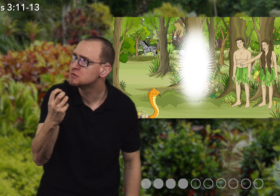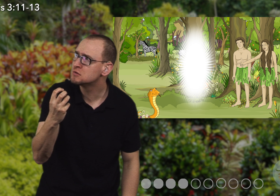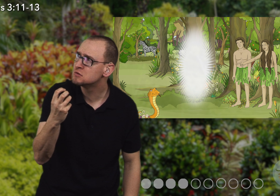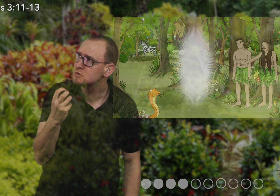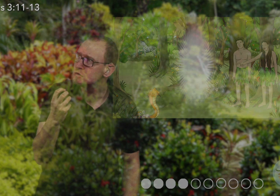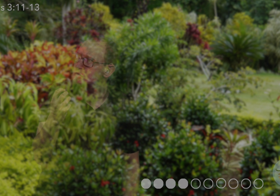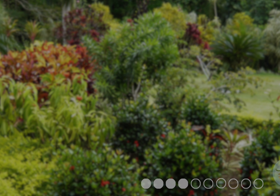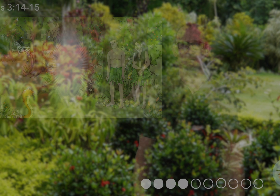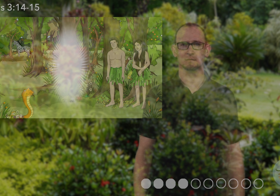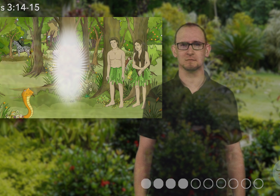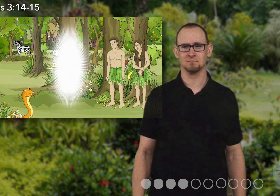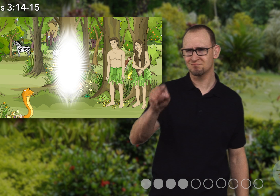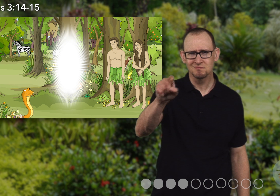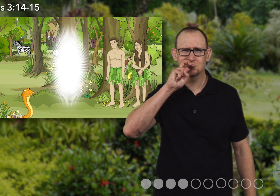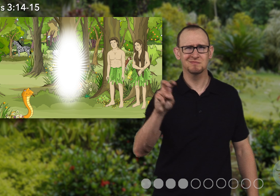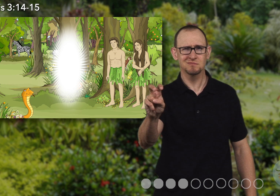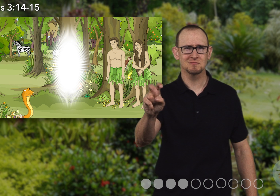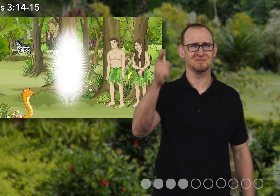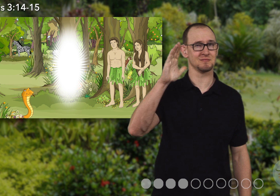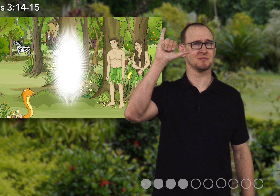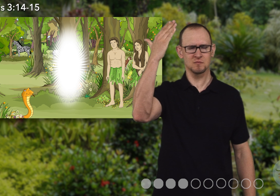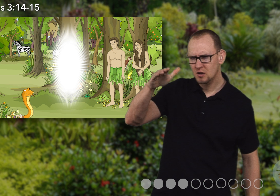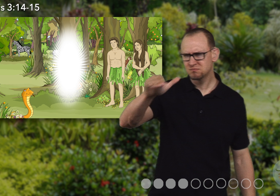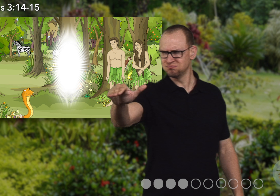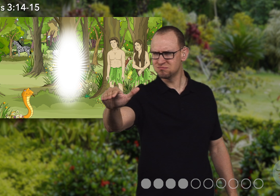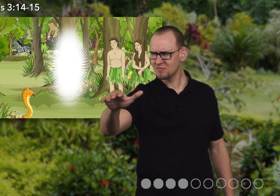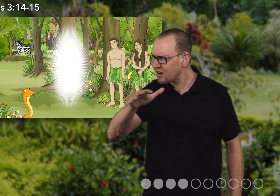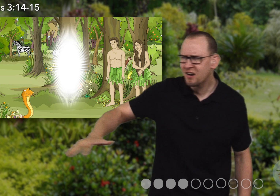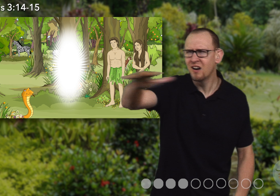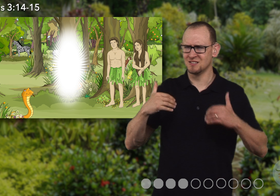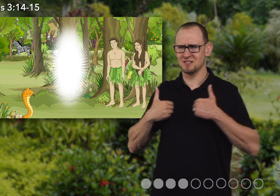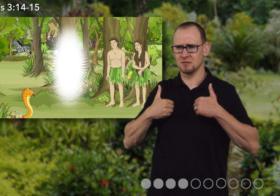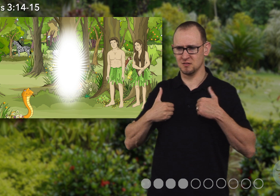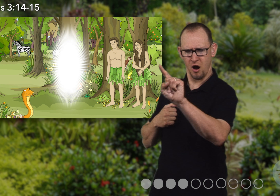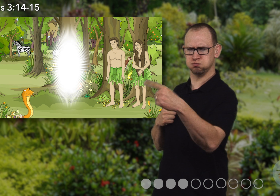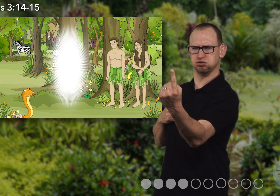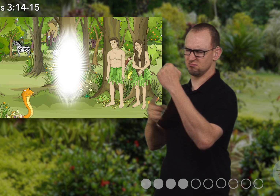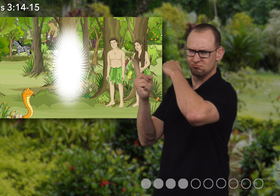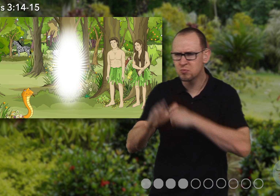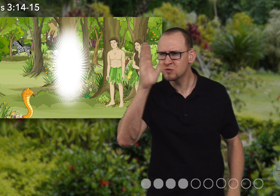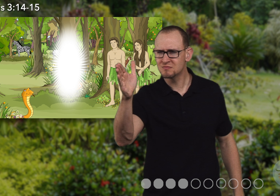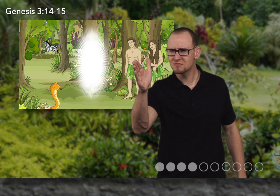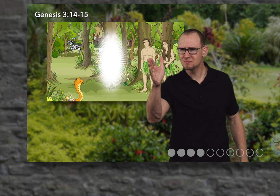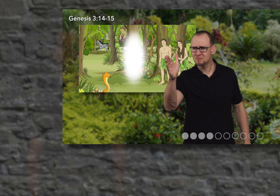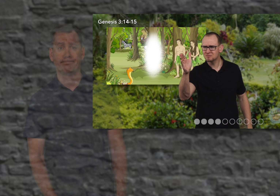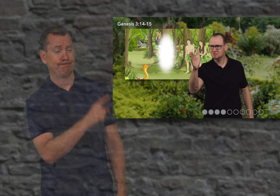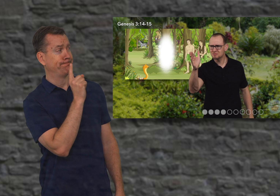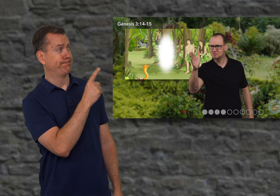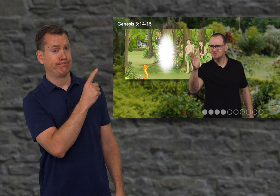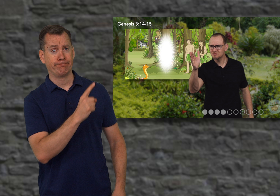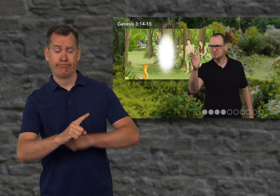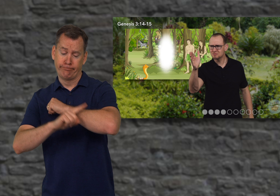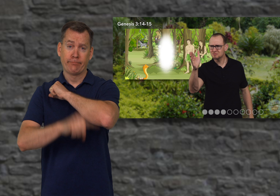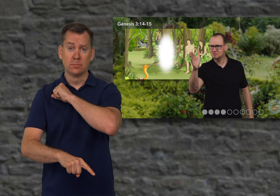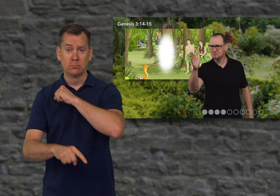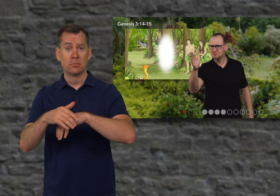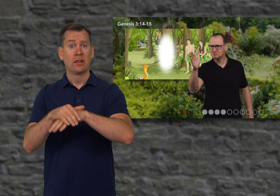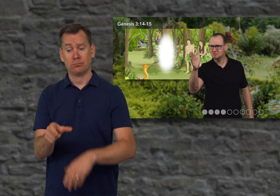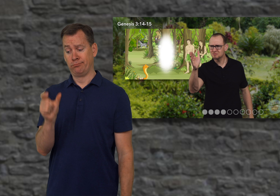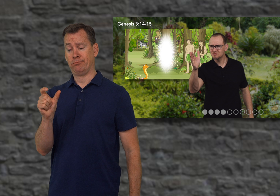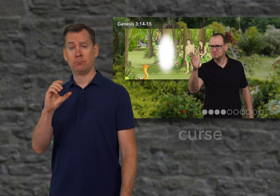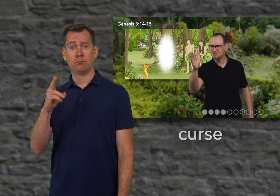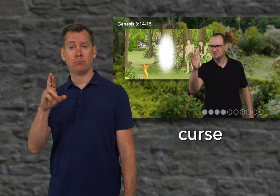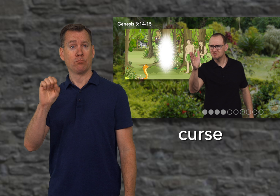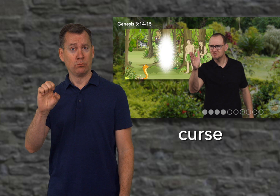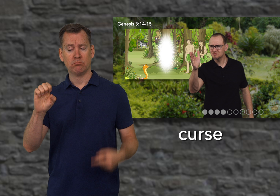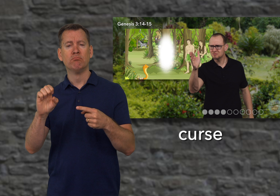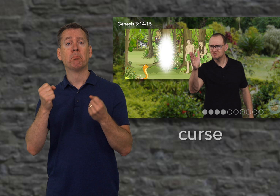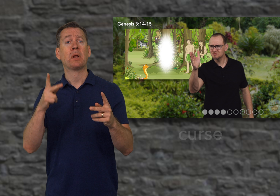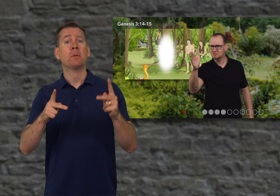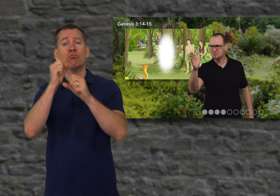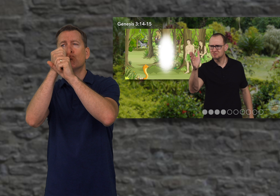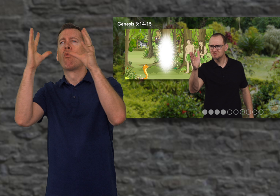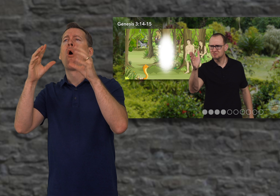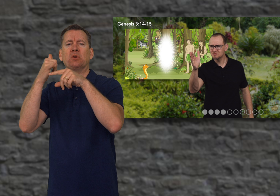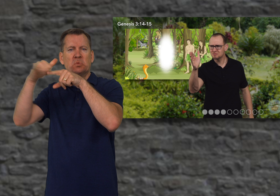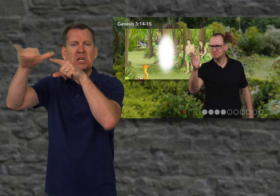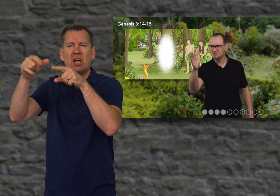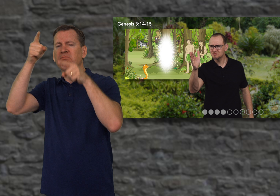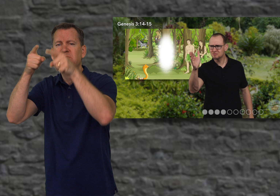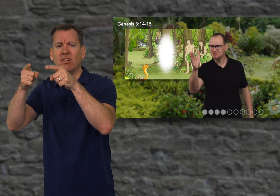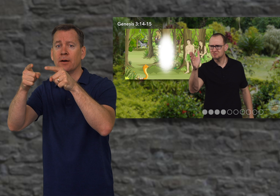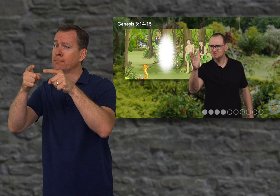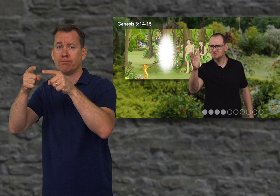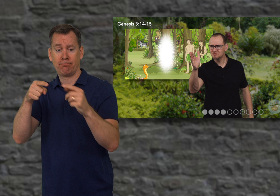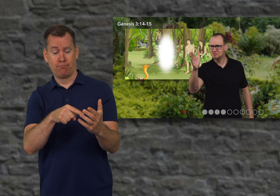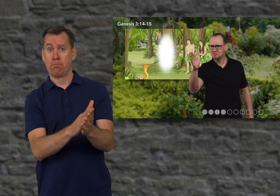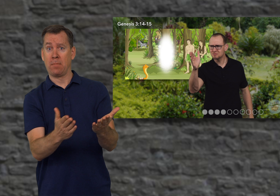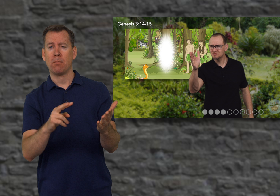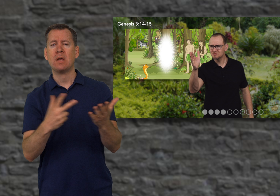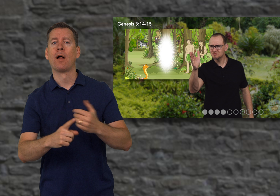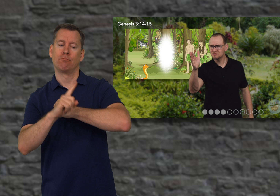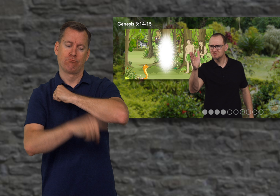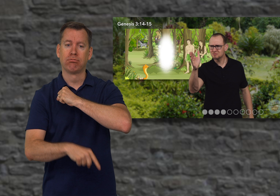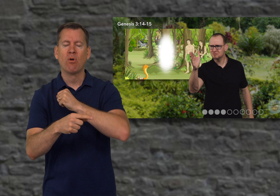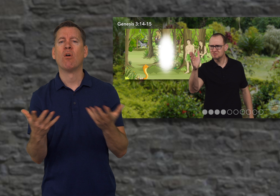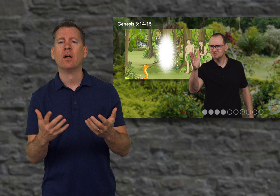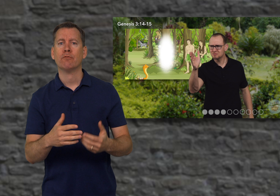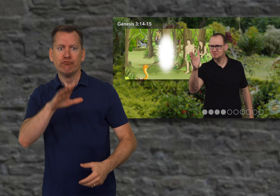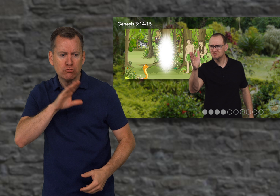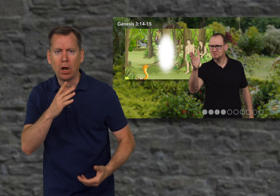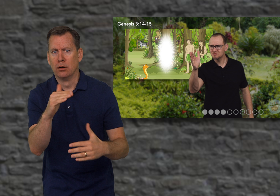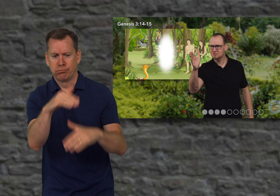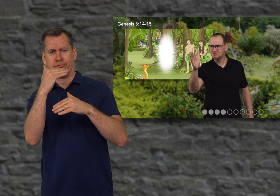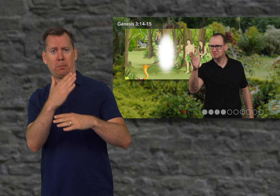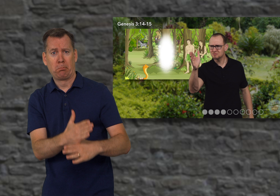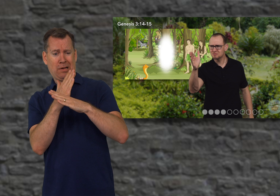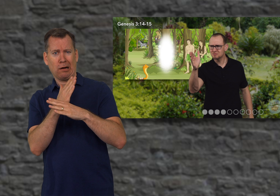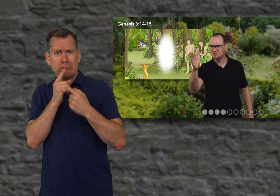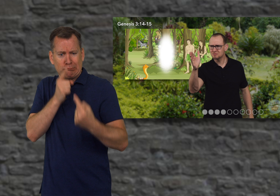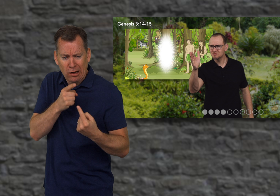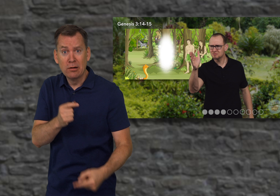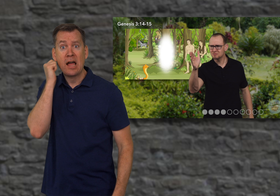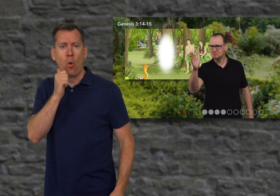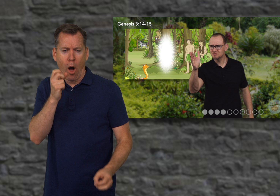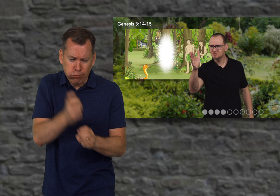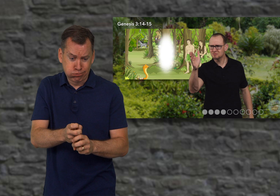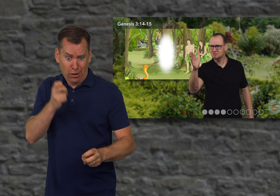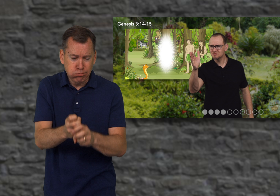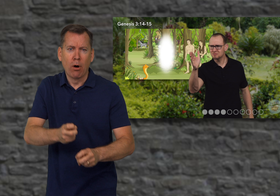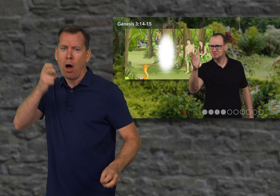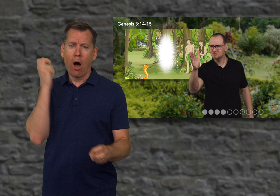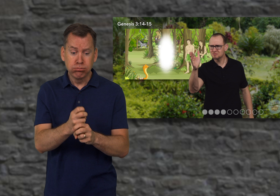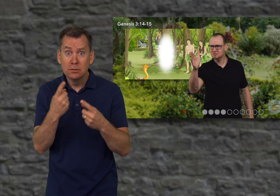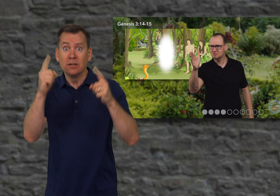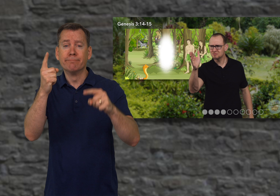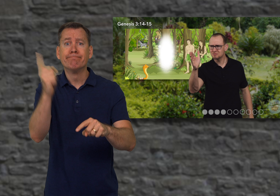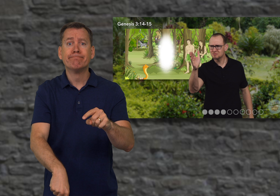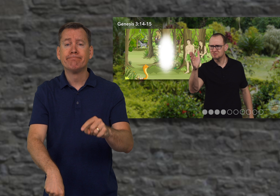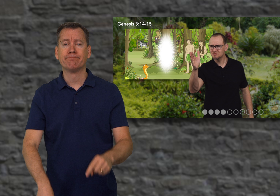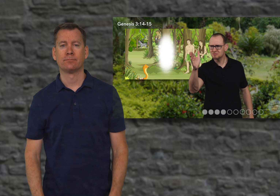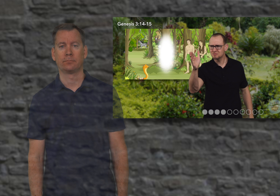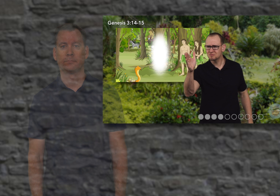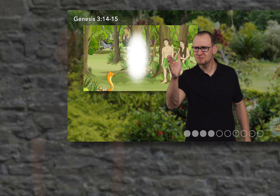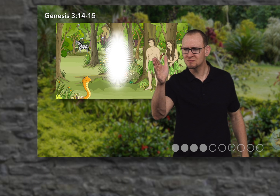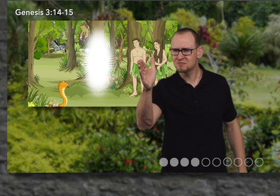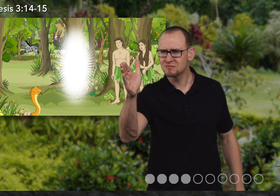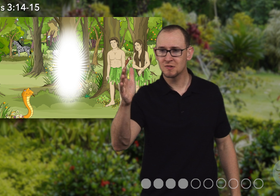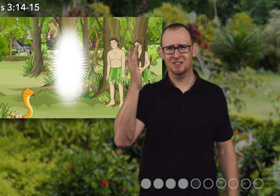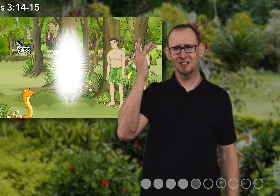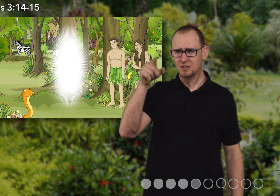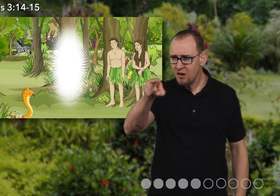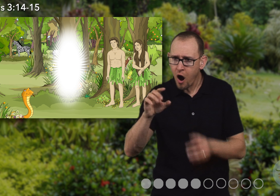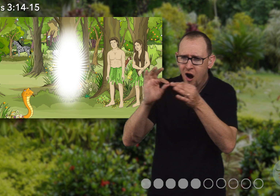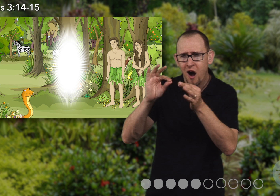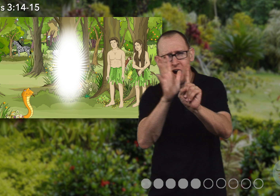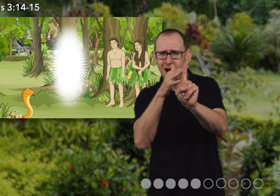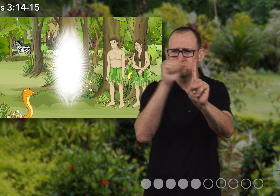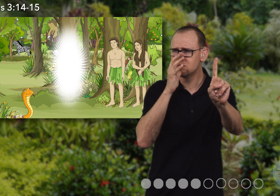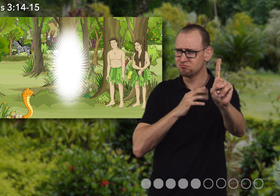So the LORD God said to the serpent: “Because you have done this, cursed are you above all livestock and every beast of the field!